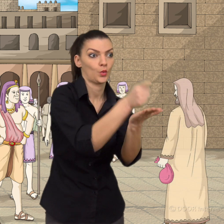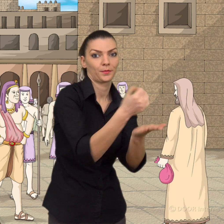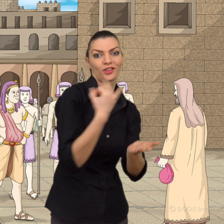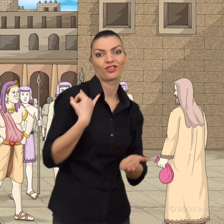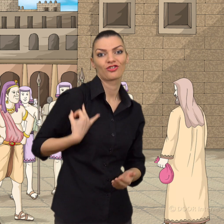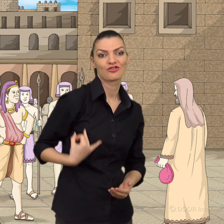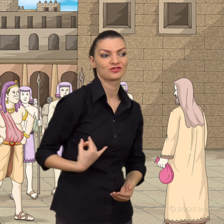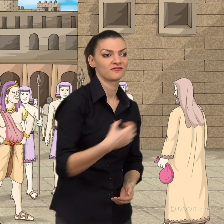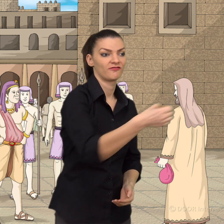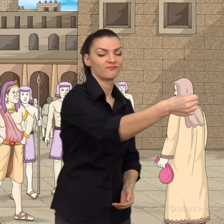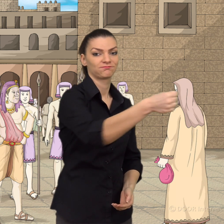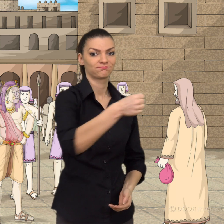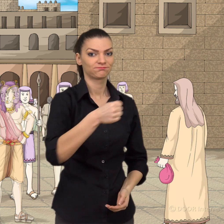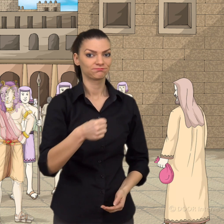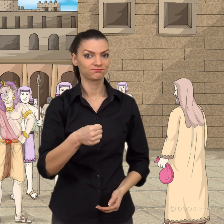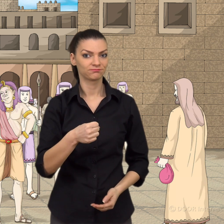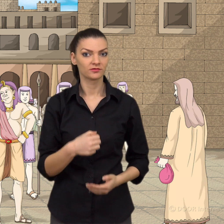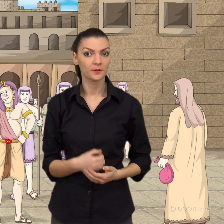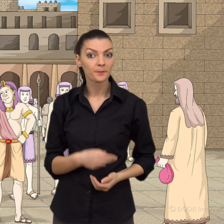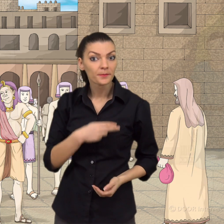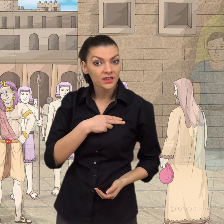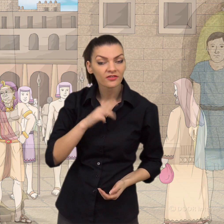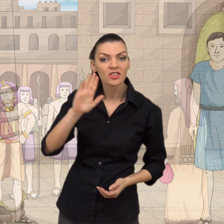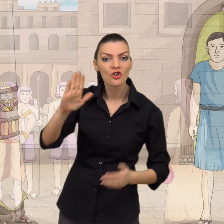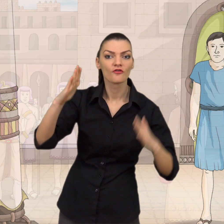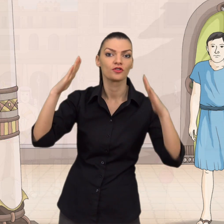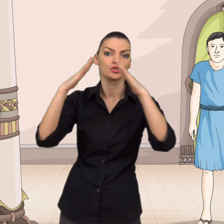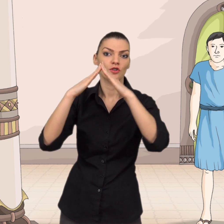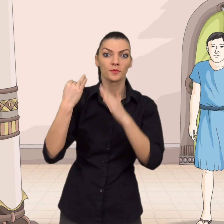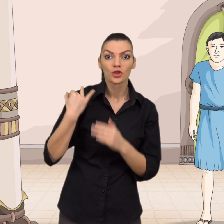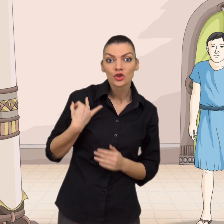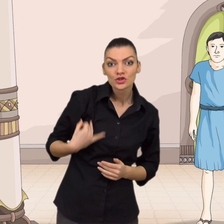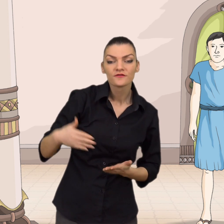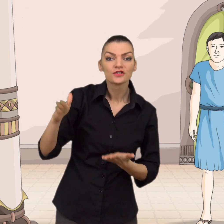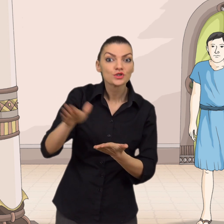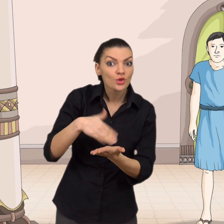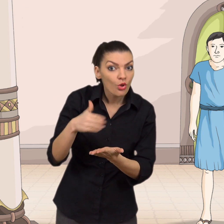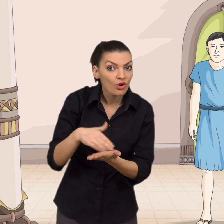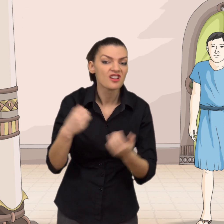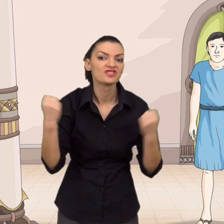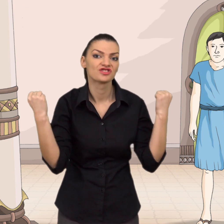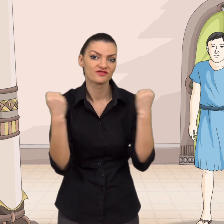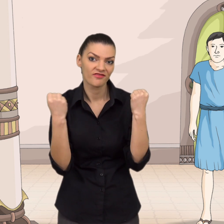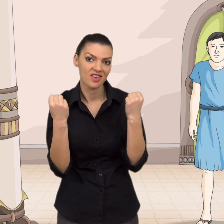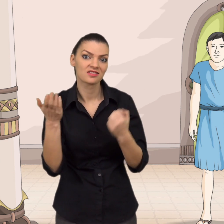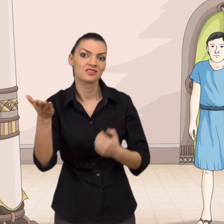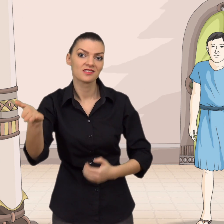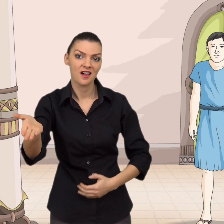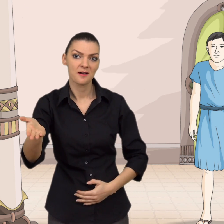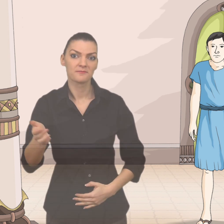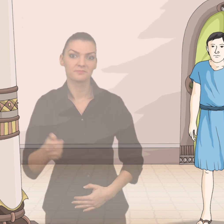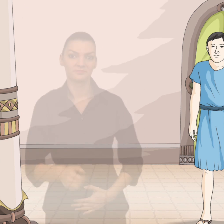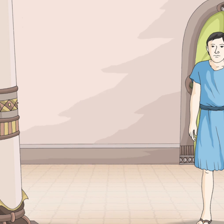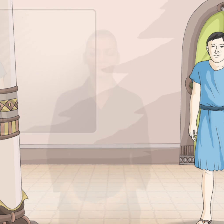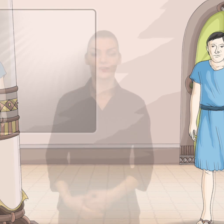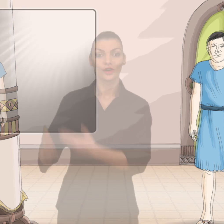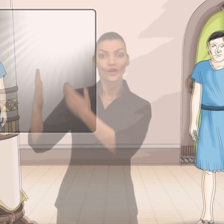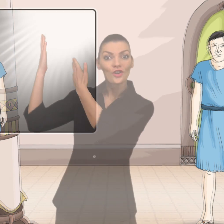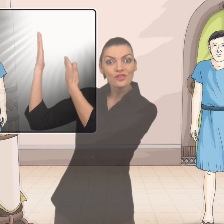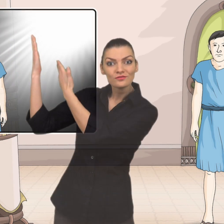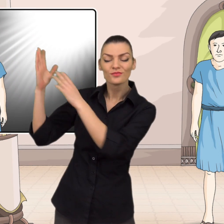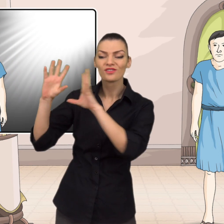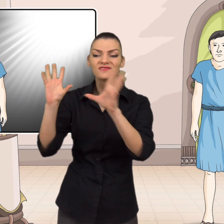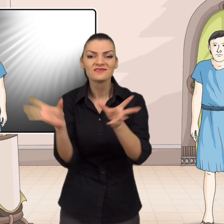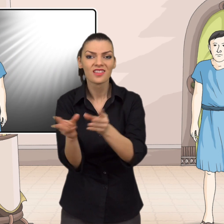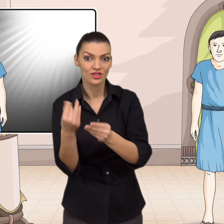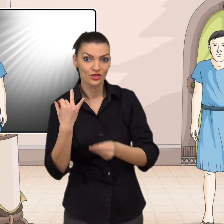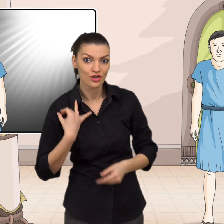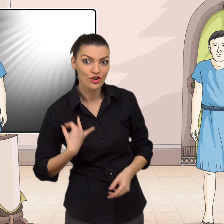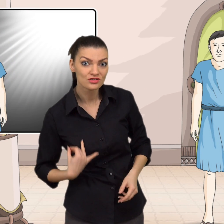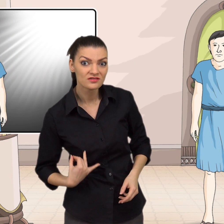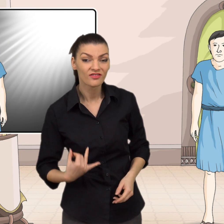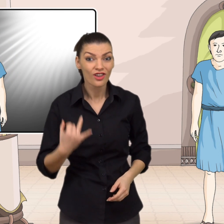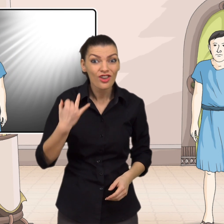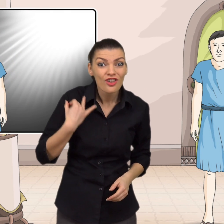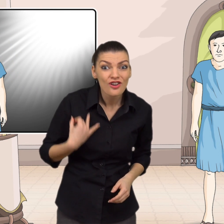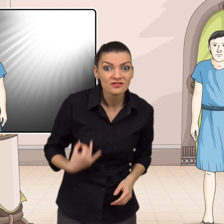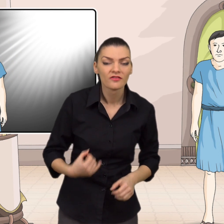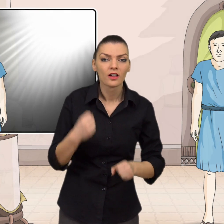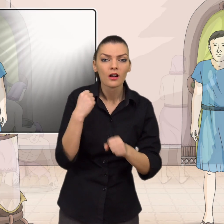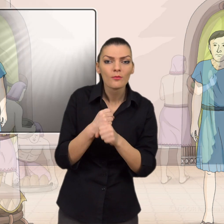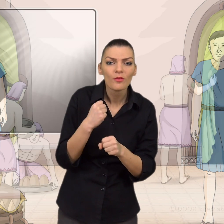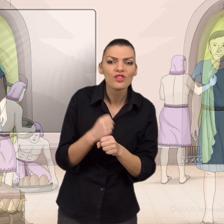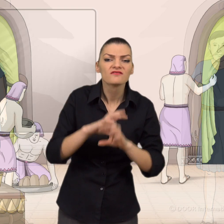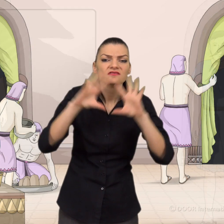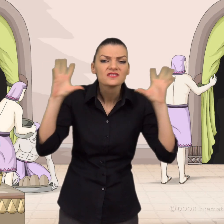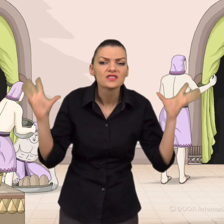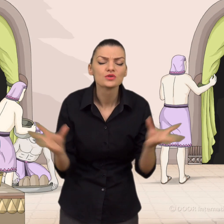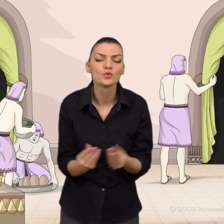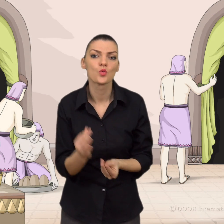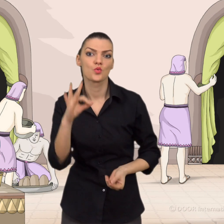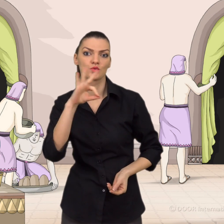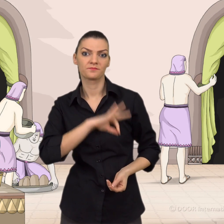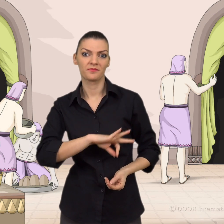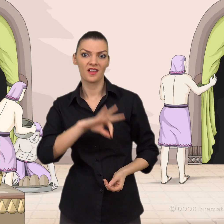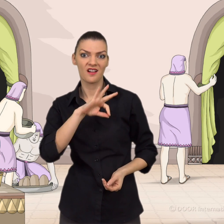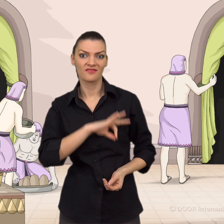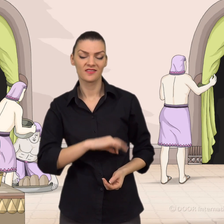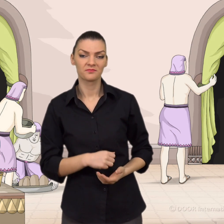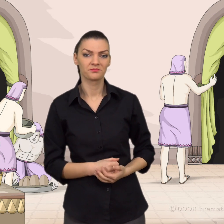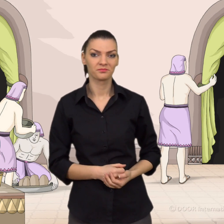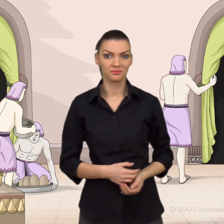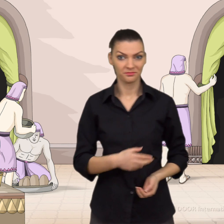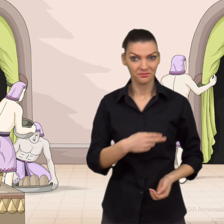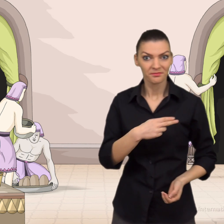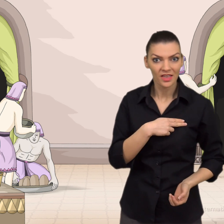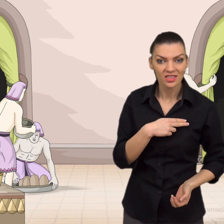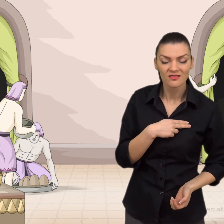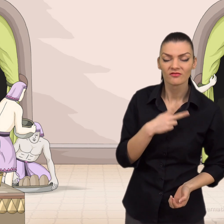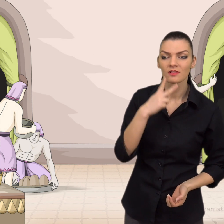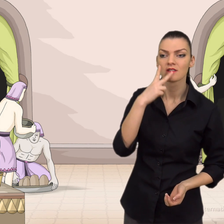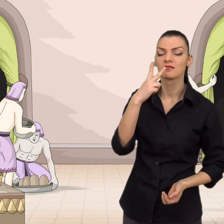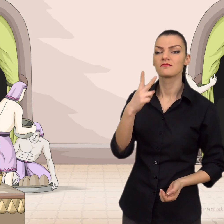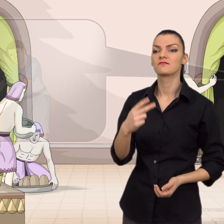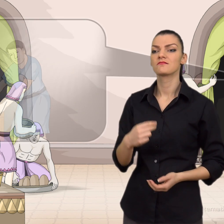And the LORD was with Joseph, and he became a successful man, serving in the household of his Egyptian master.